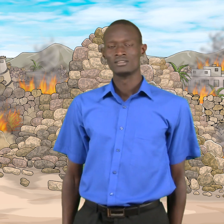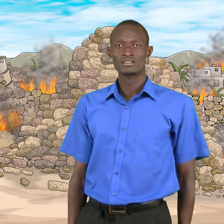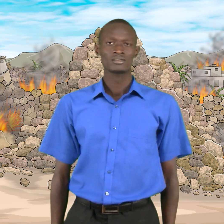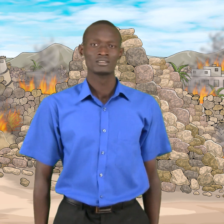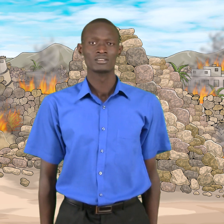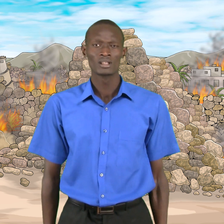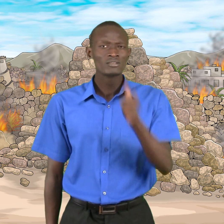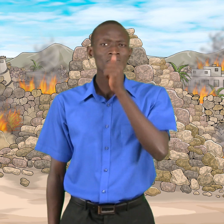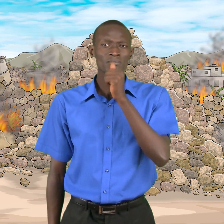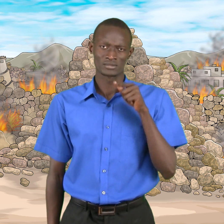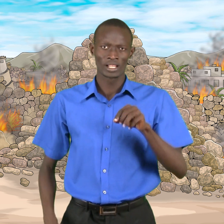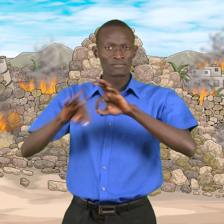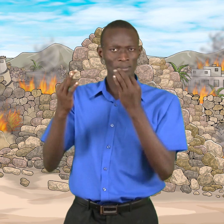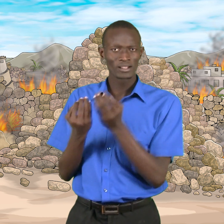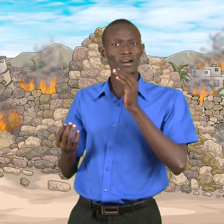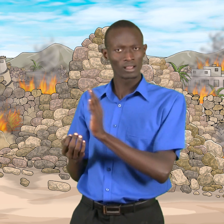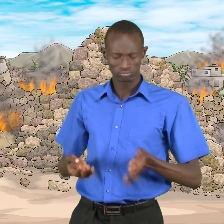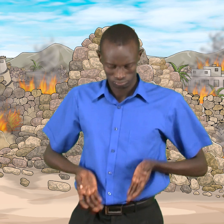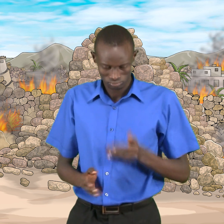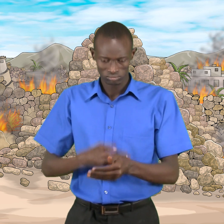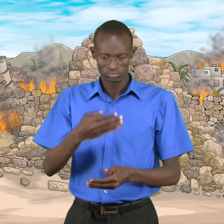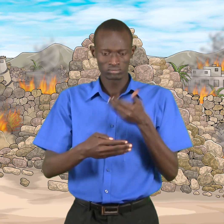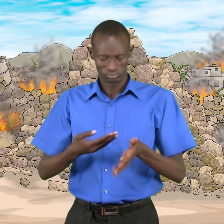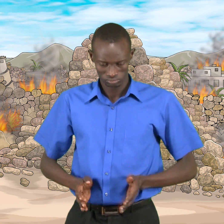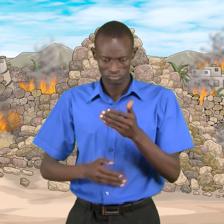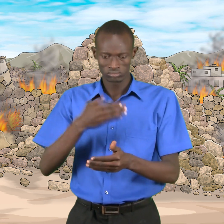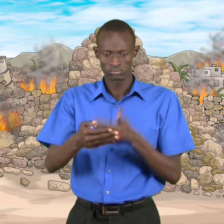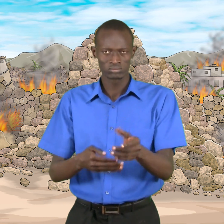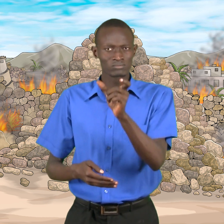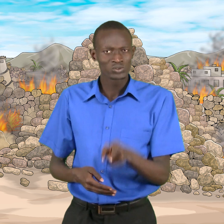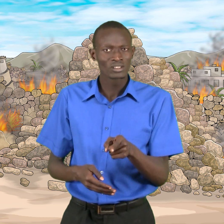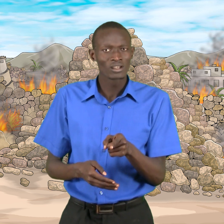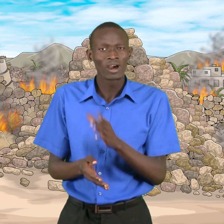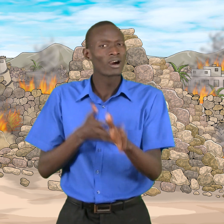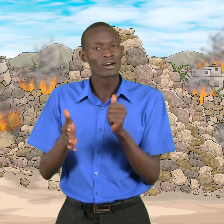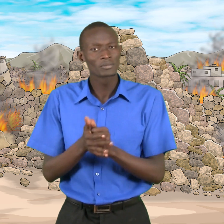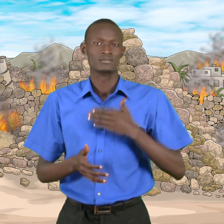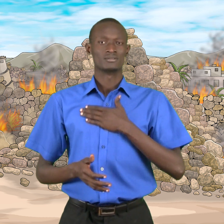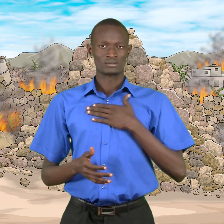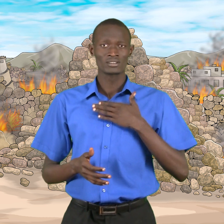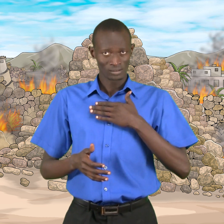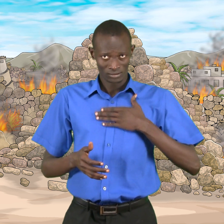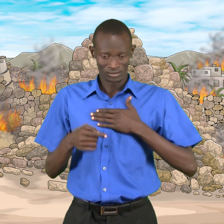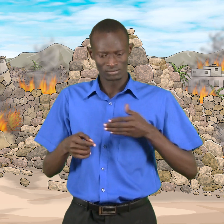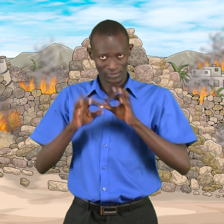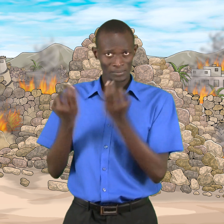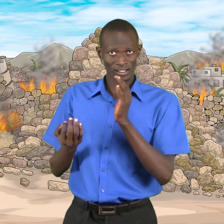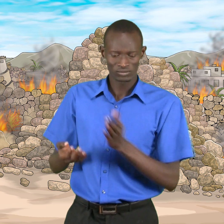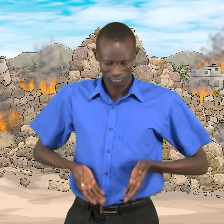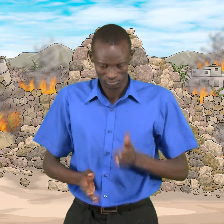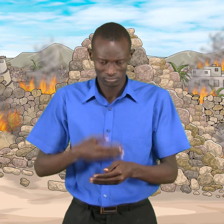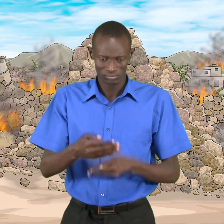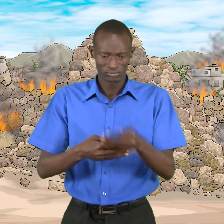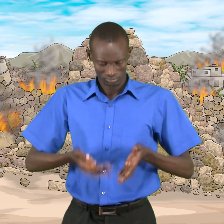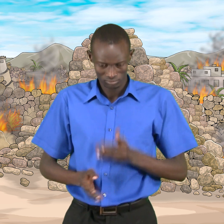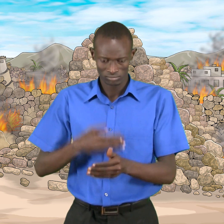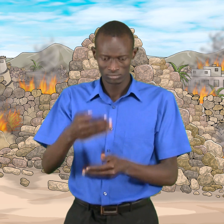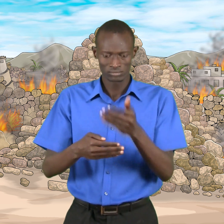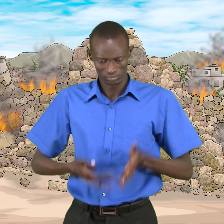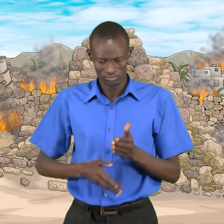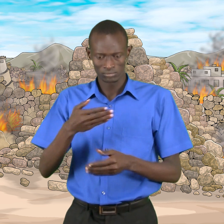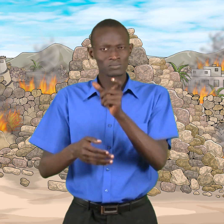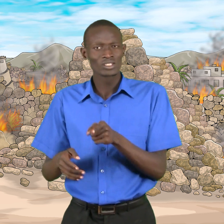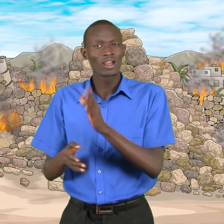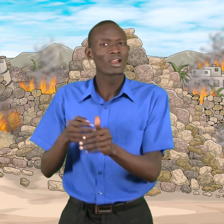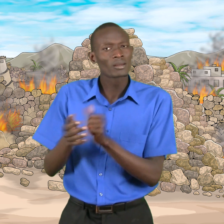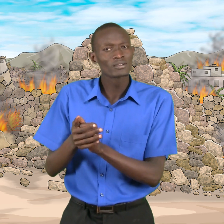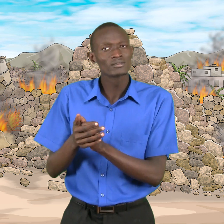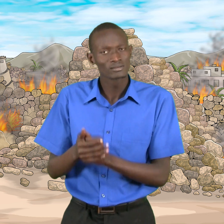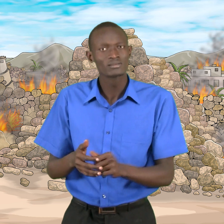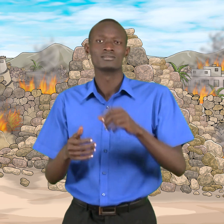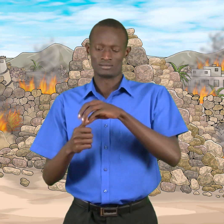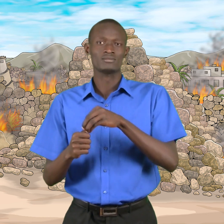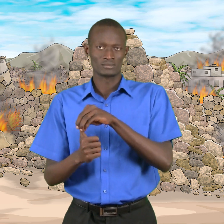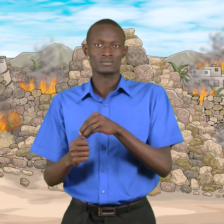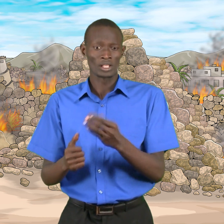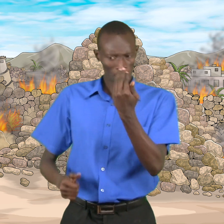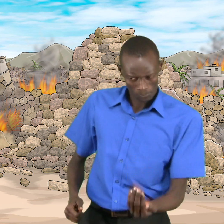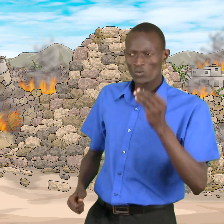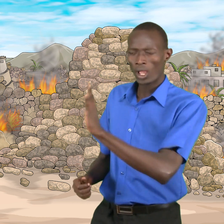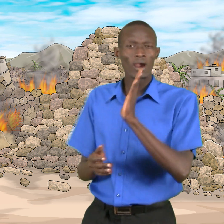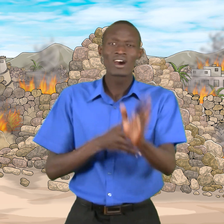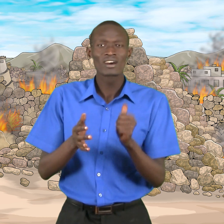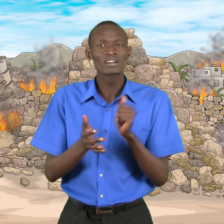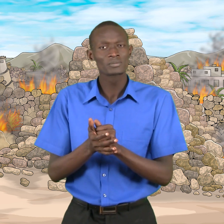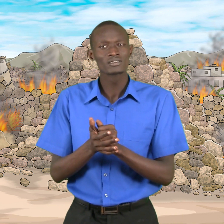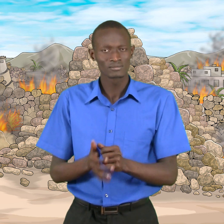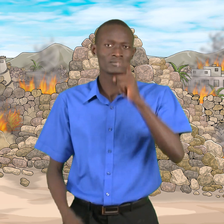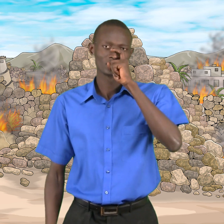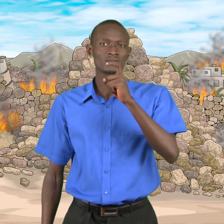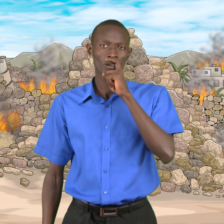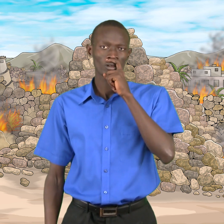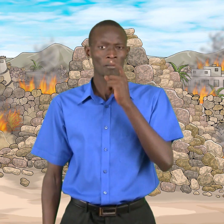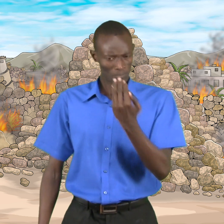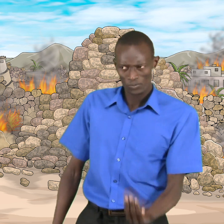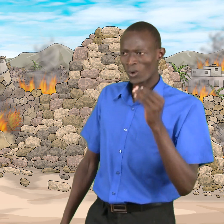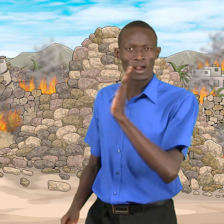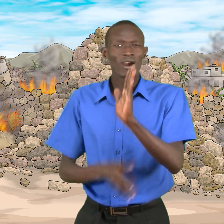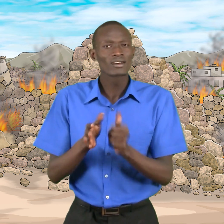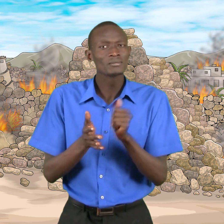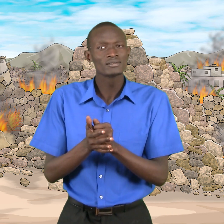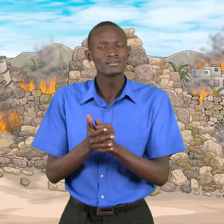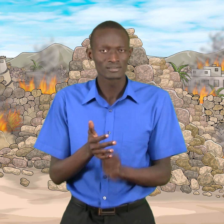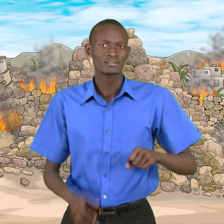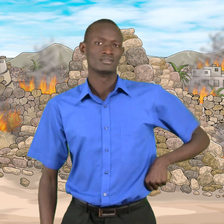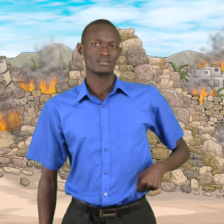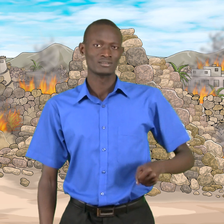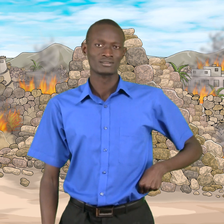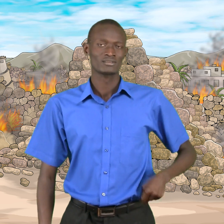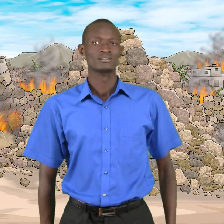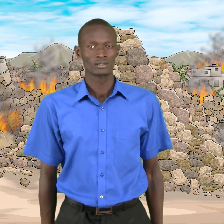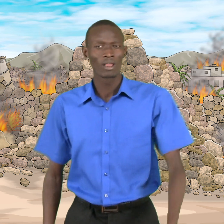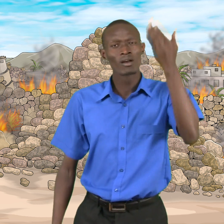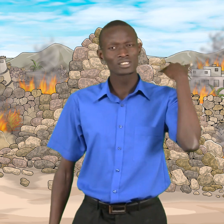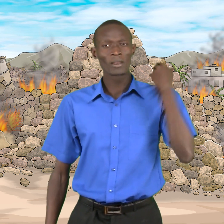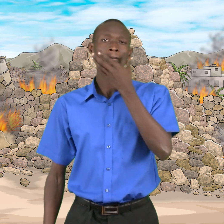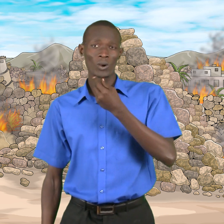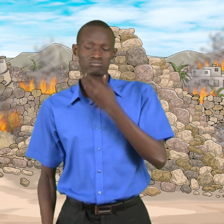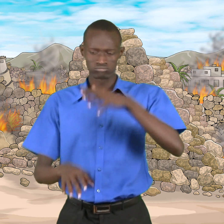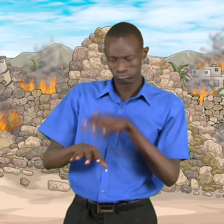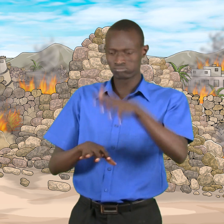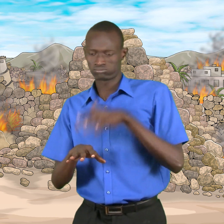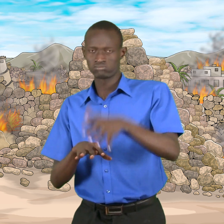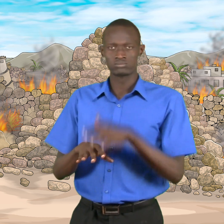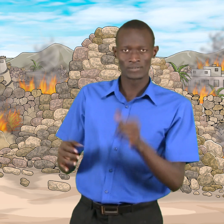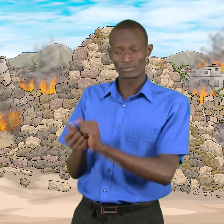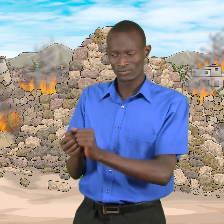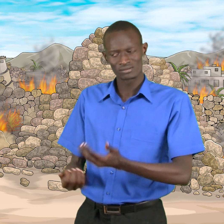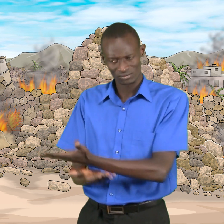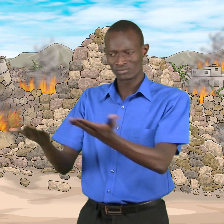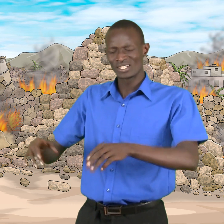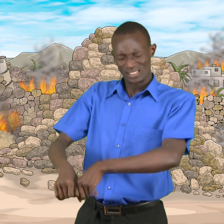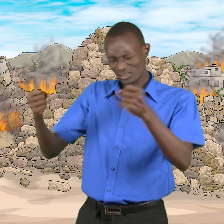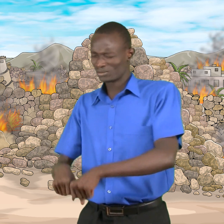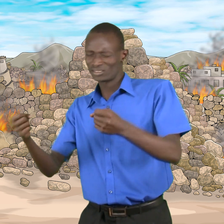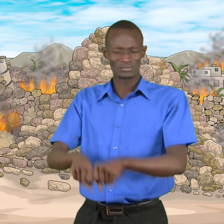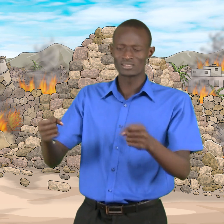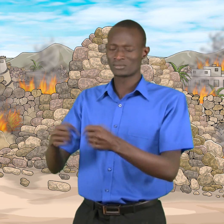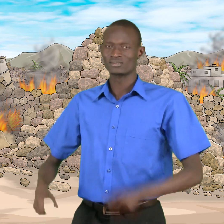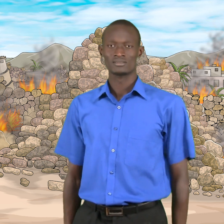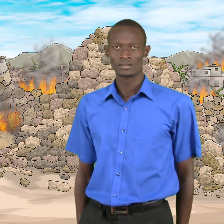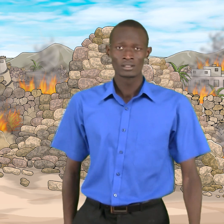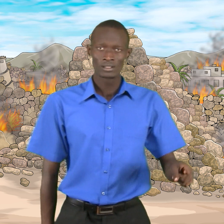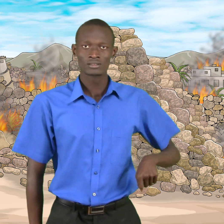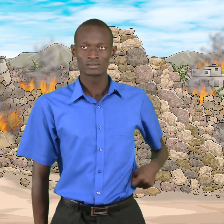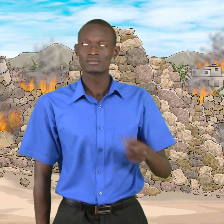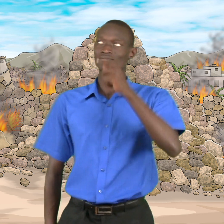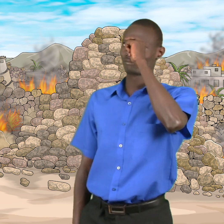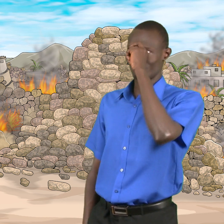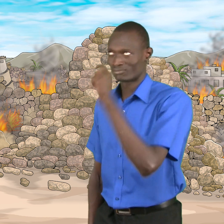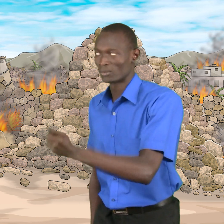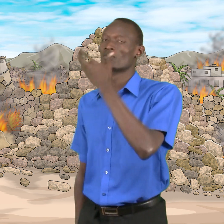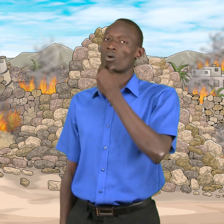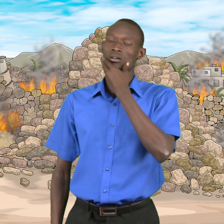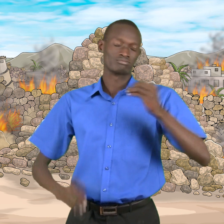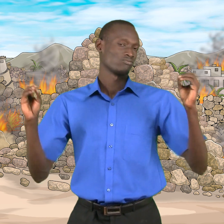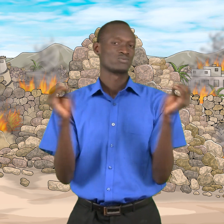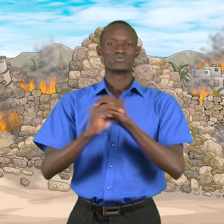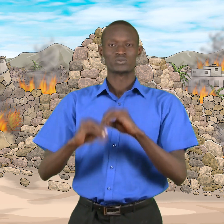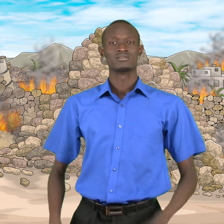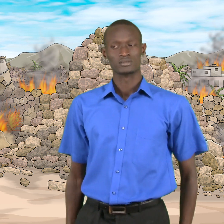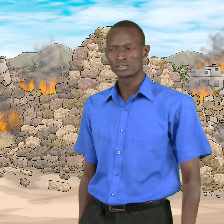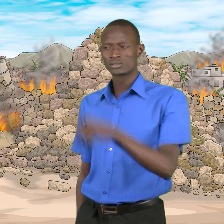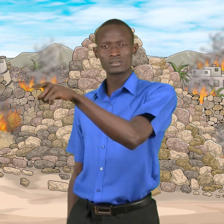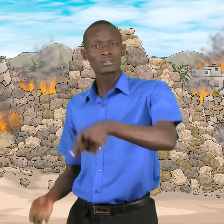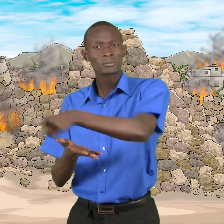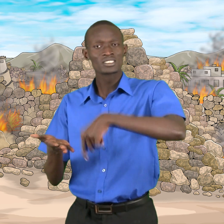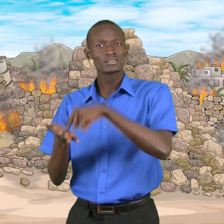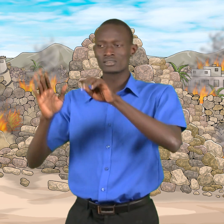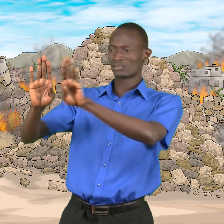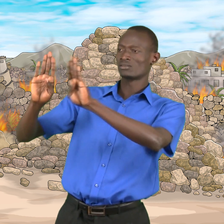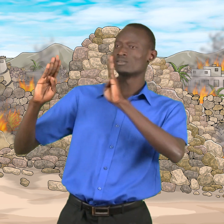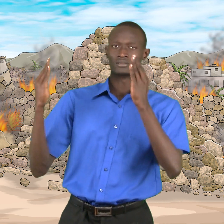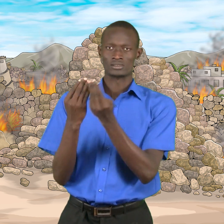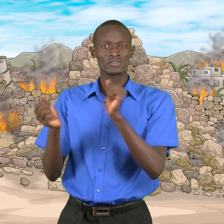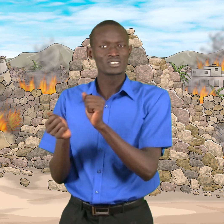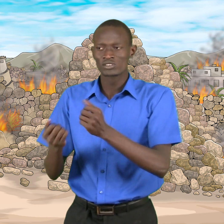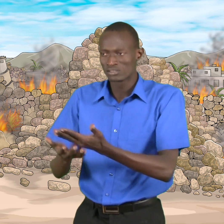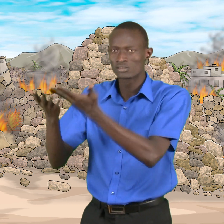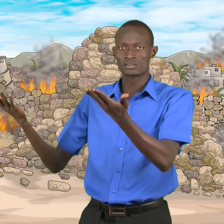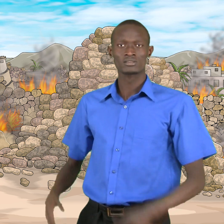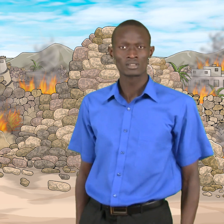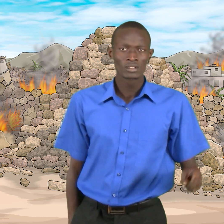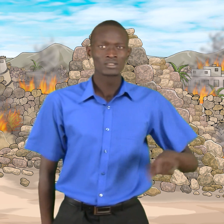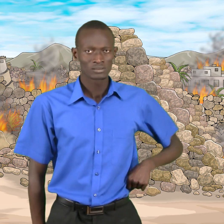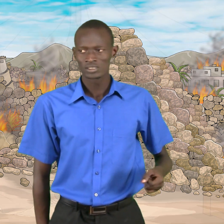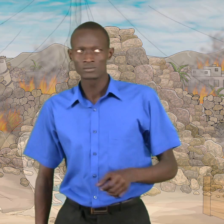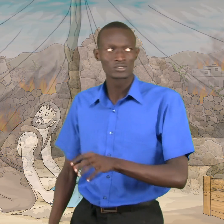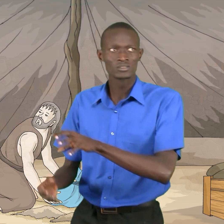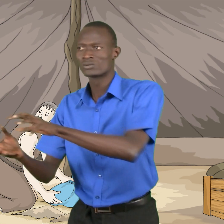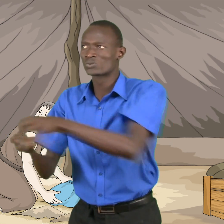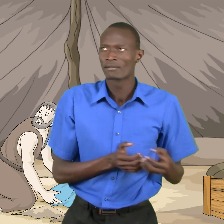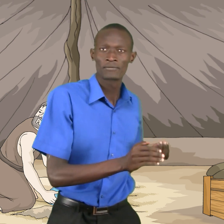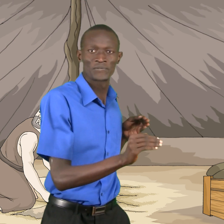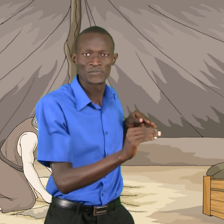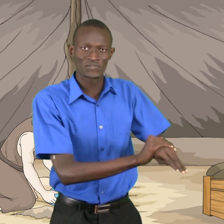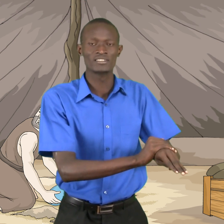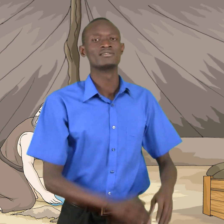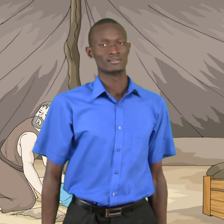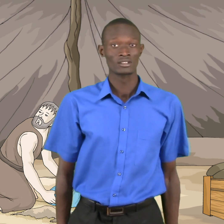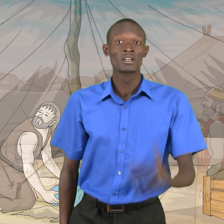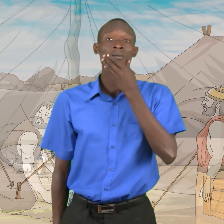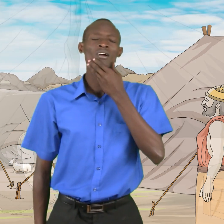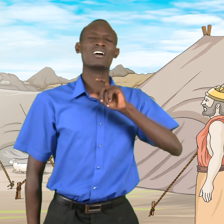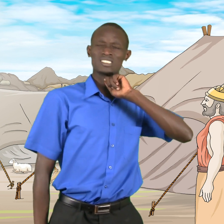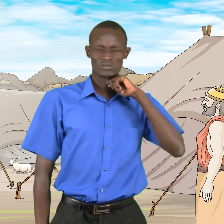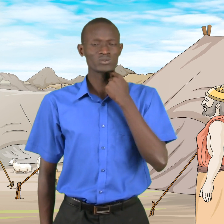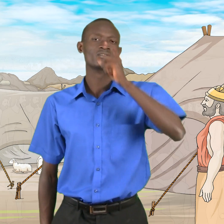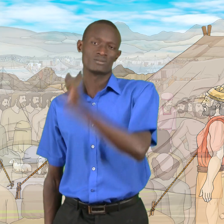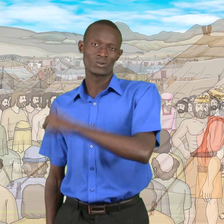Achan son of Carmi, the son of Zabdi, the son of Zerah, of the tribe of Judah, took some of what was set apart.